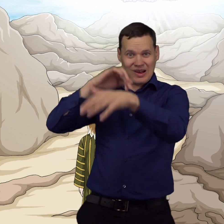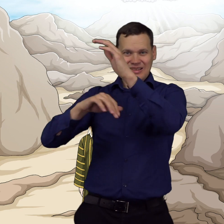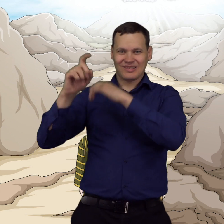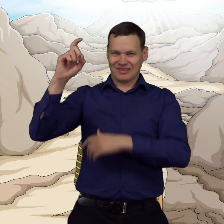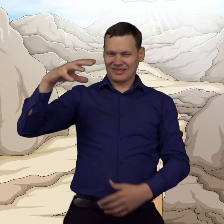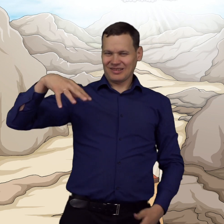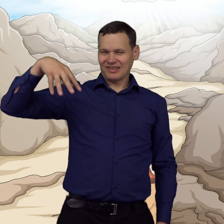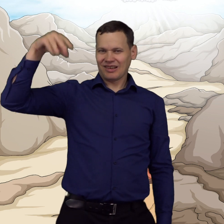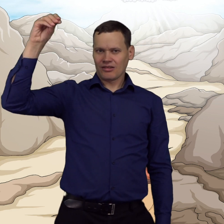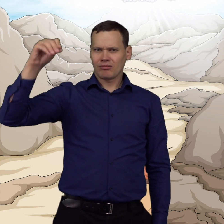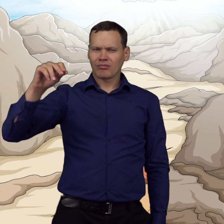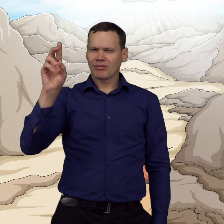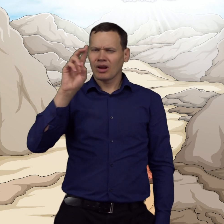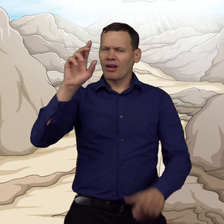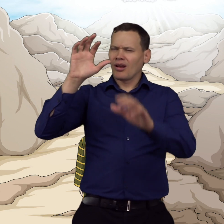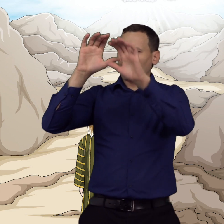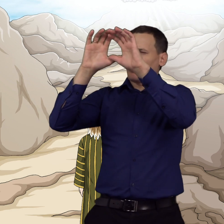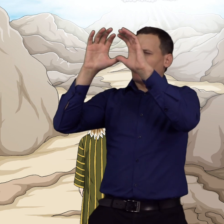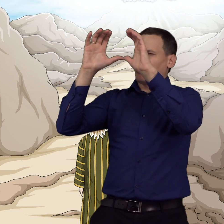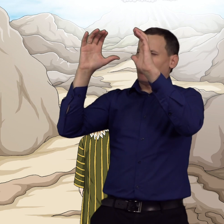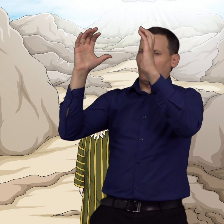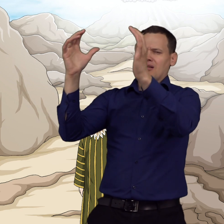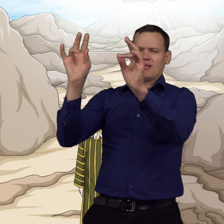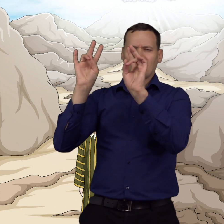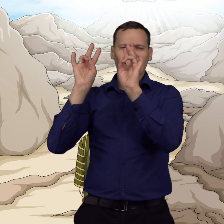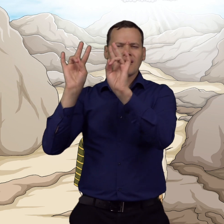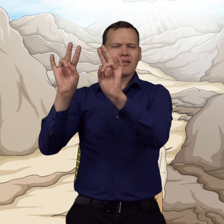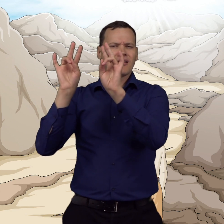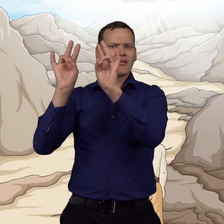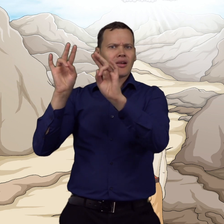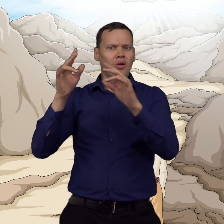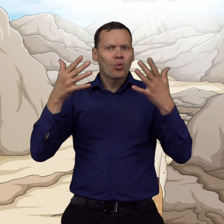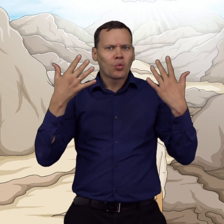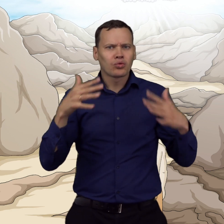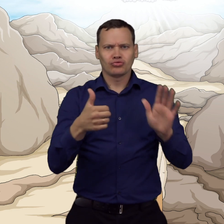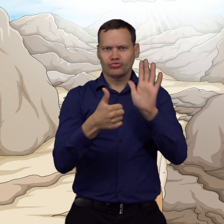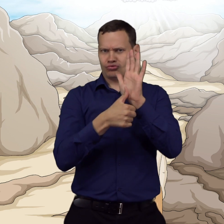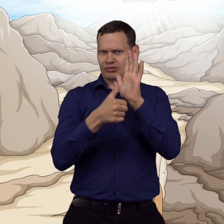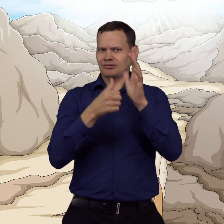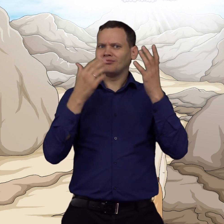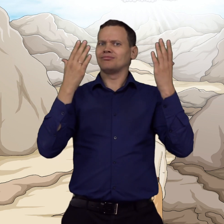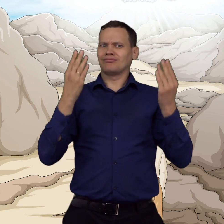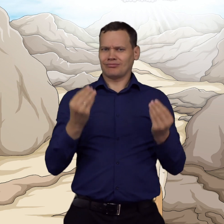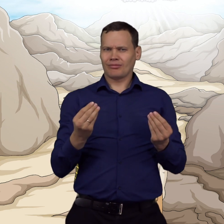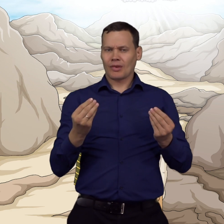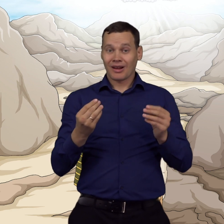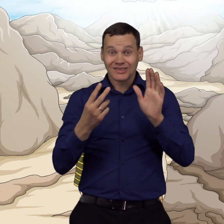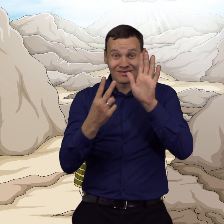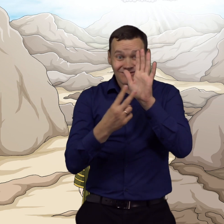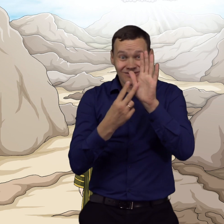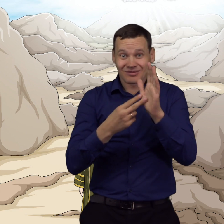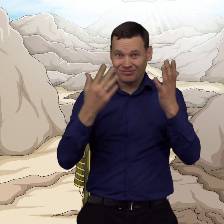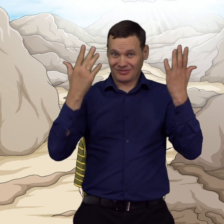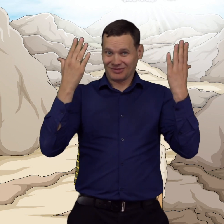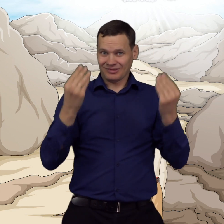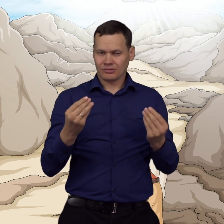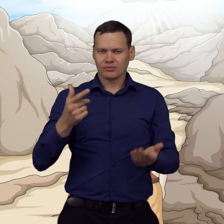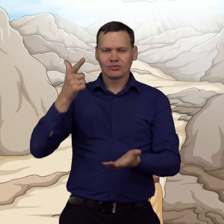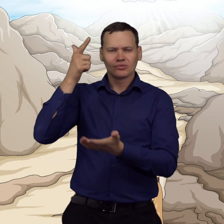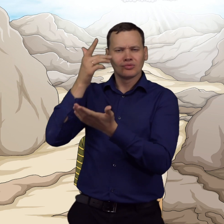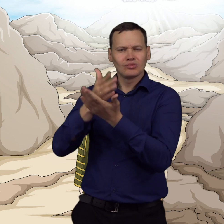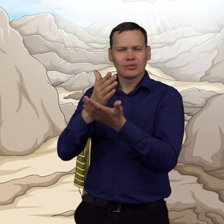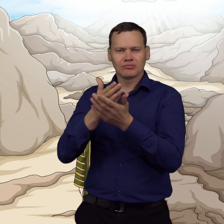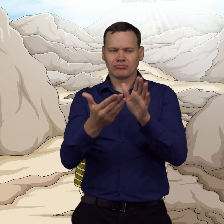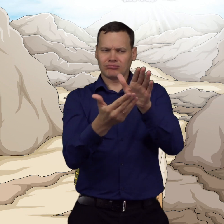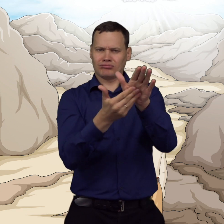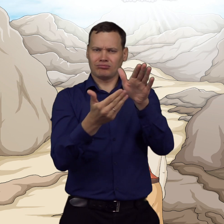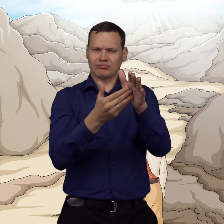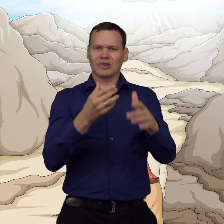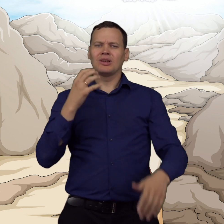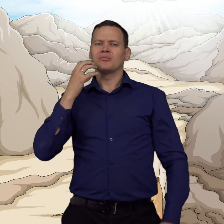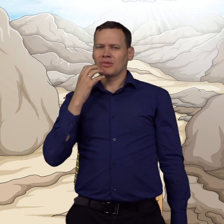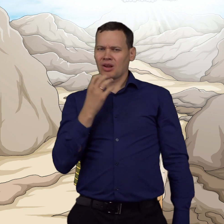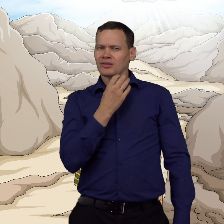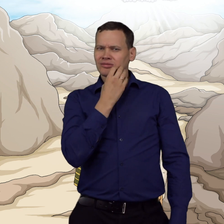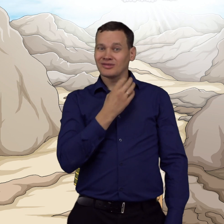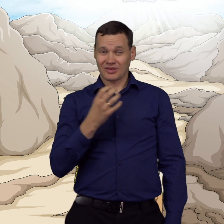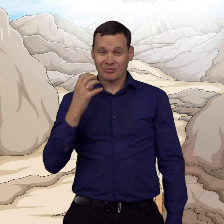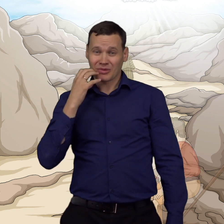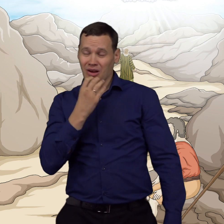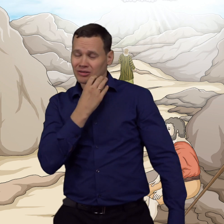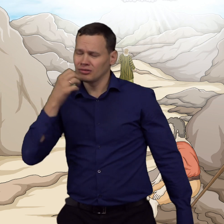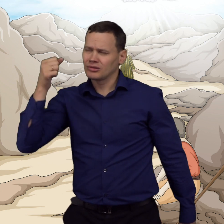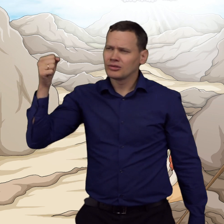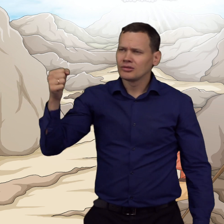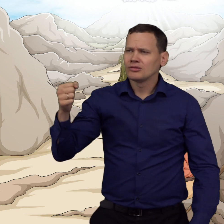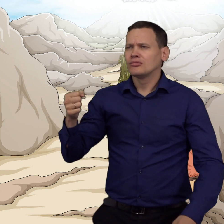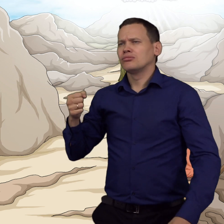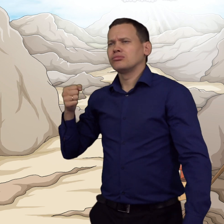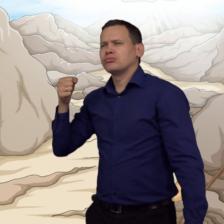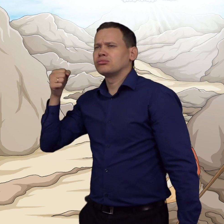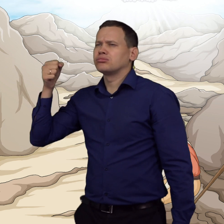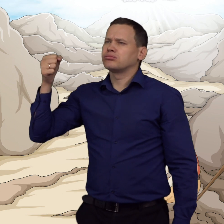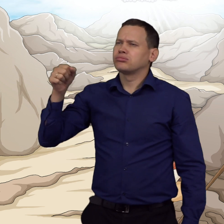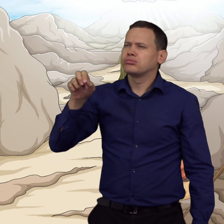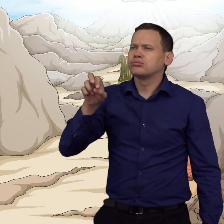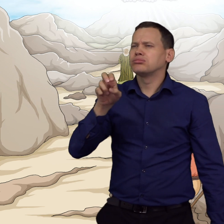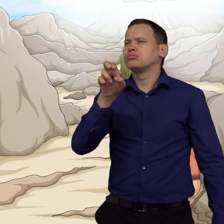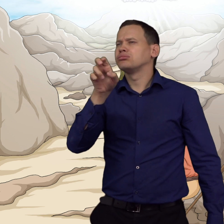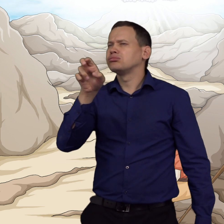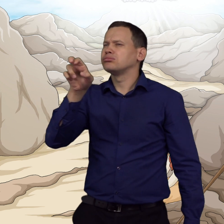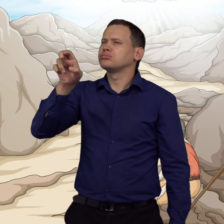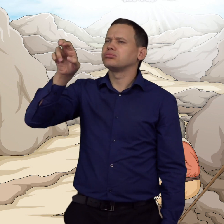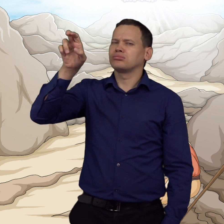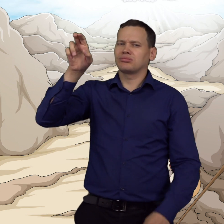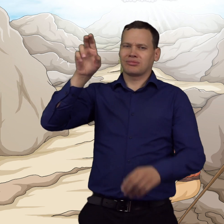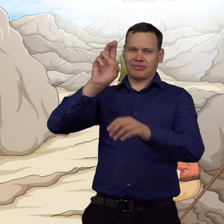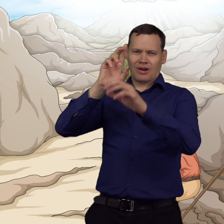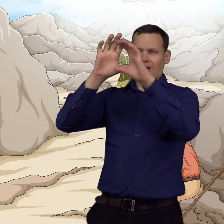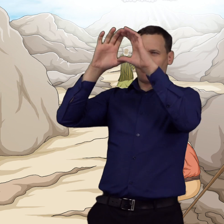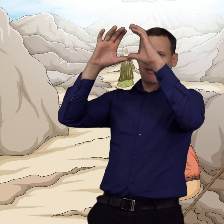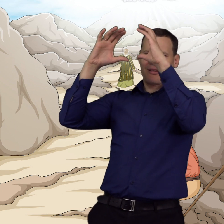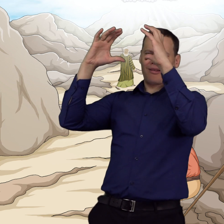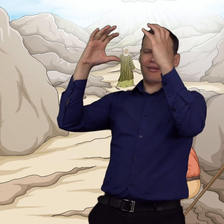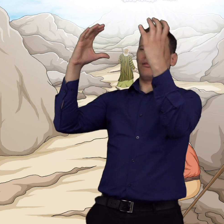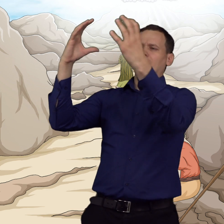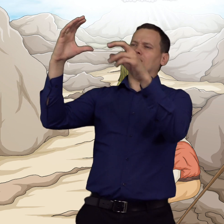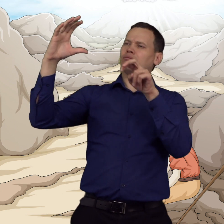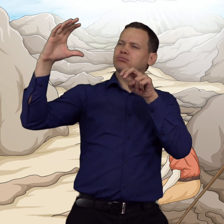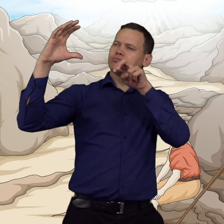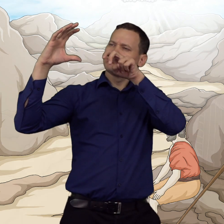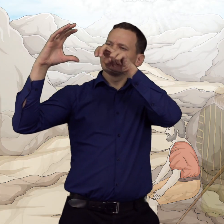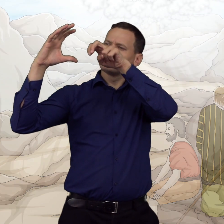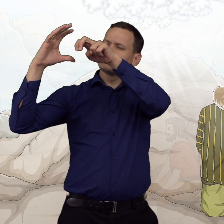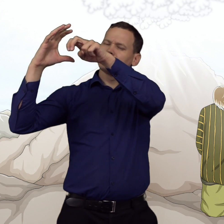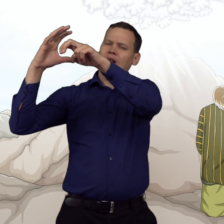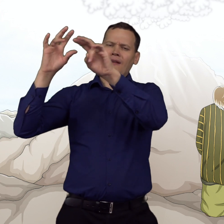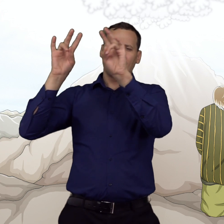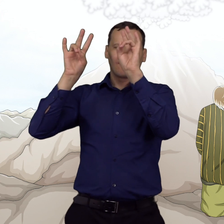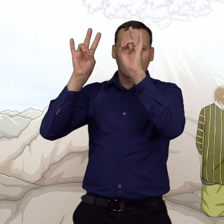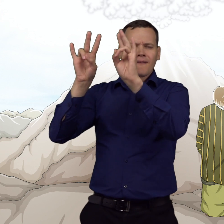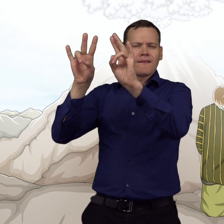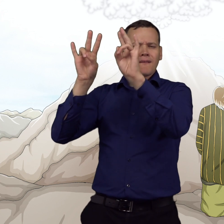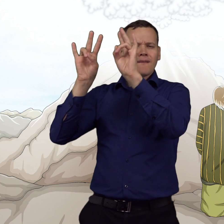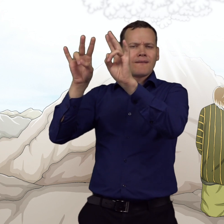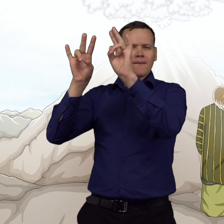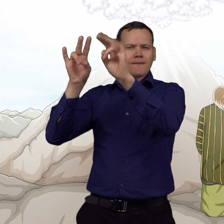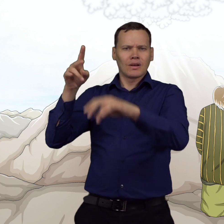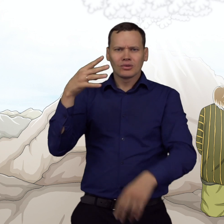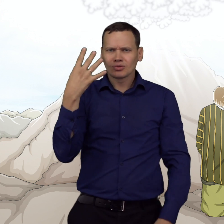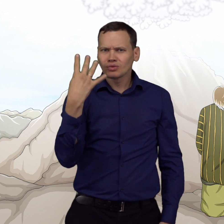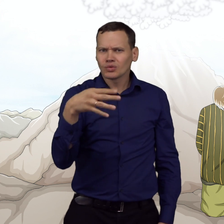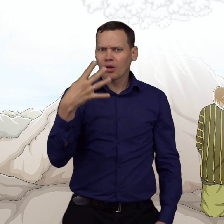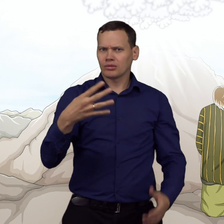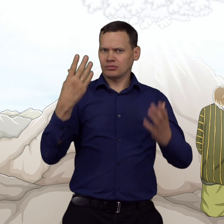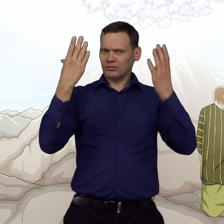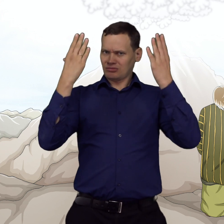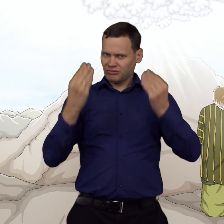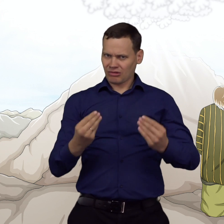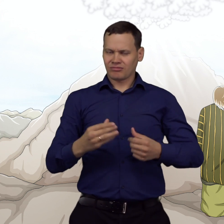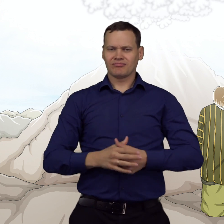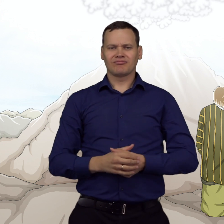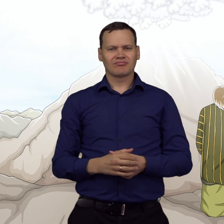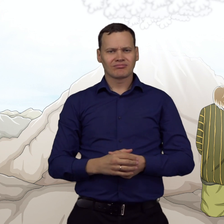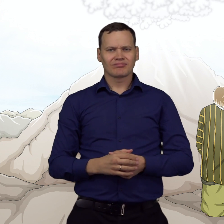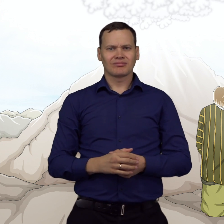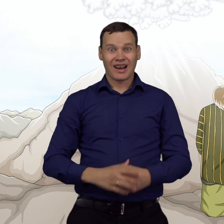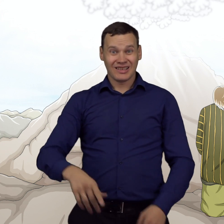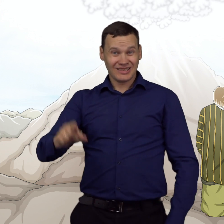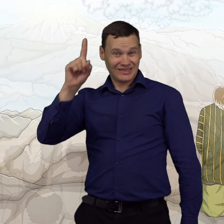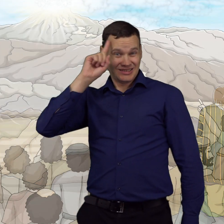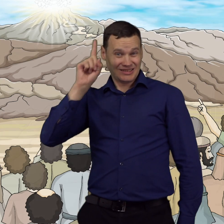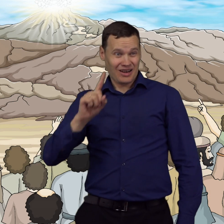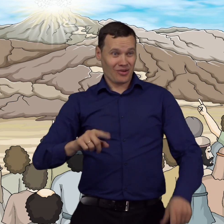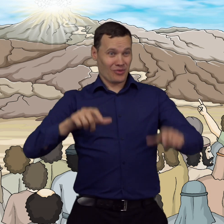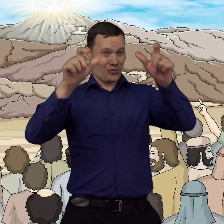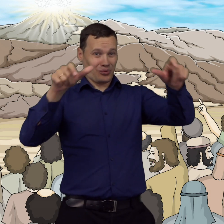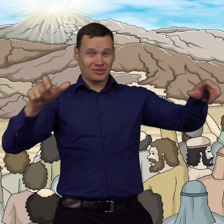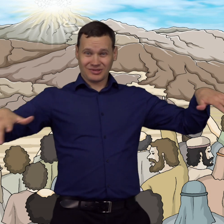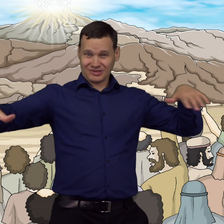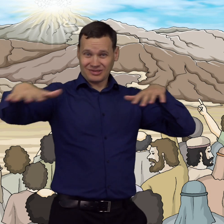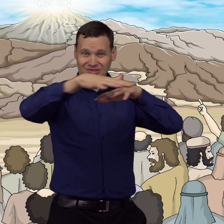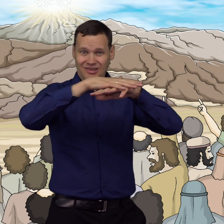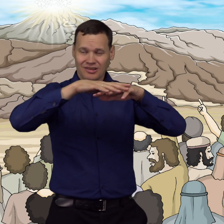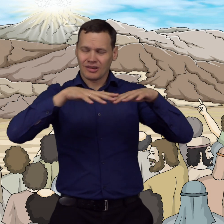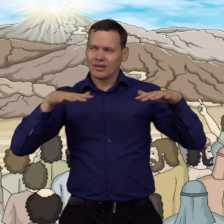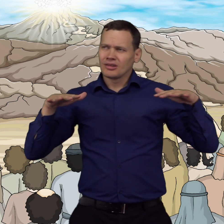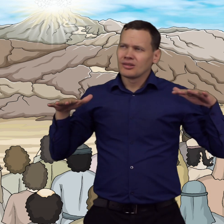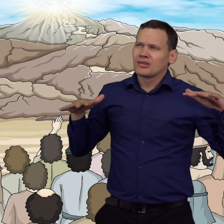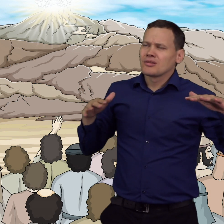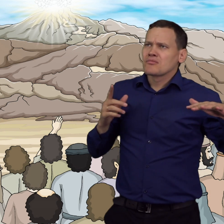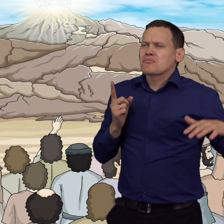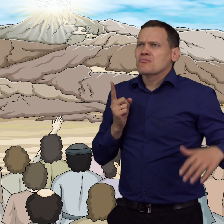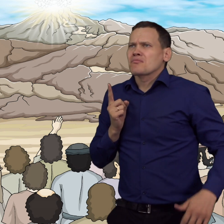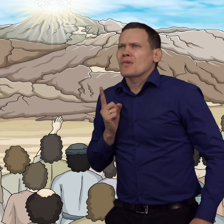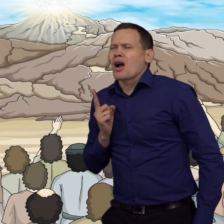Moses entered the cloud as he went up on the mountain, and he remained on the mountain forty days and forty nights.